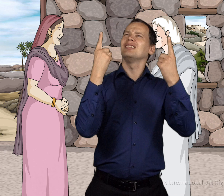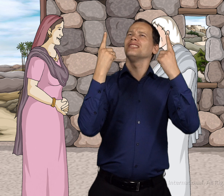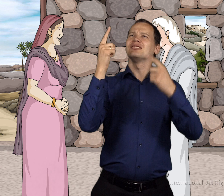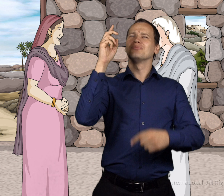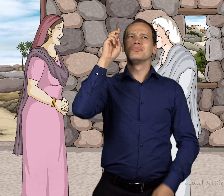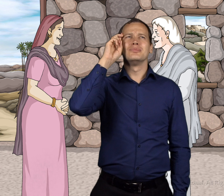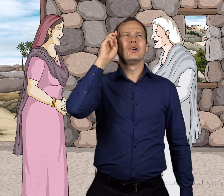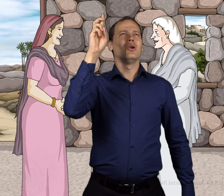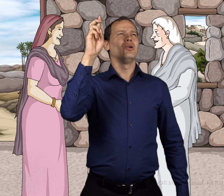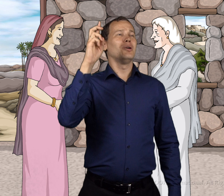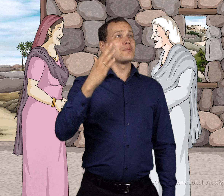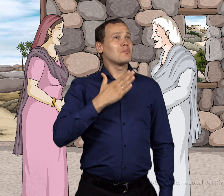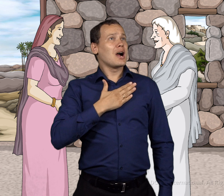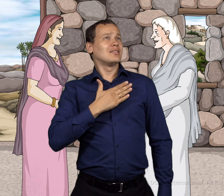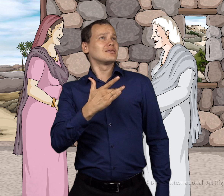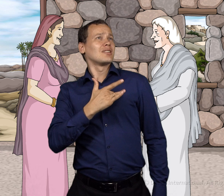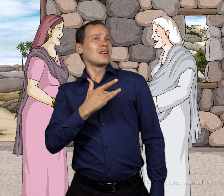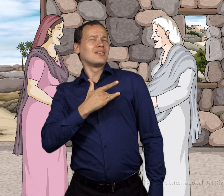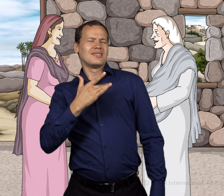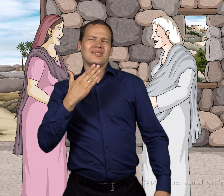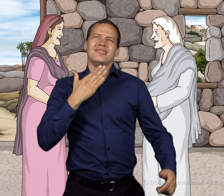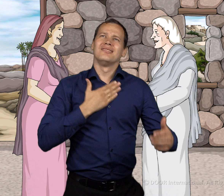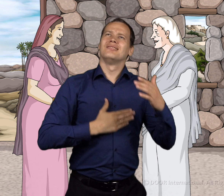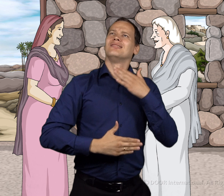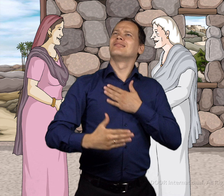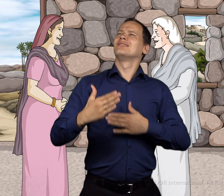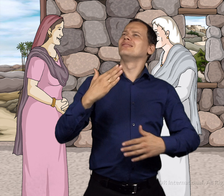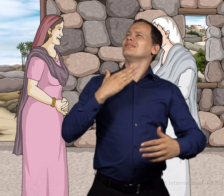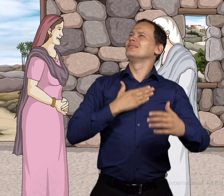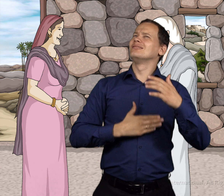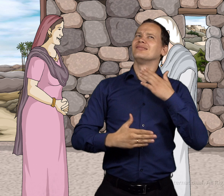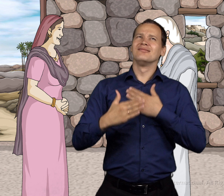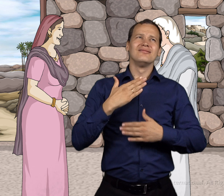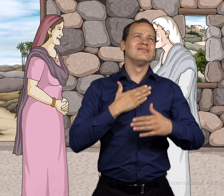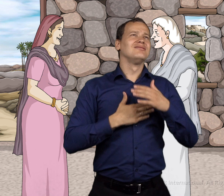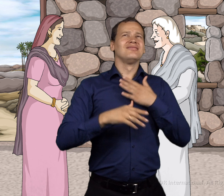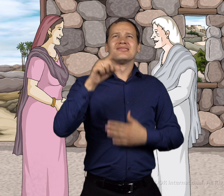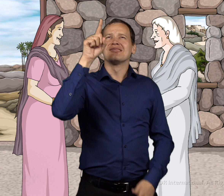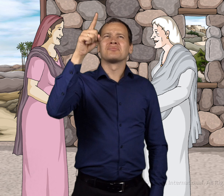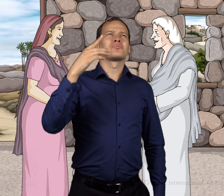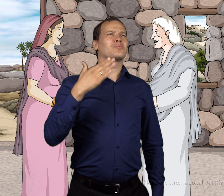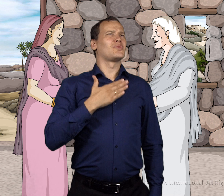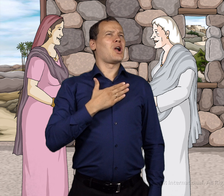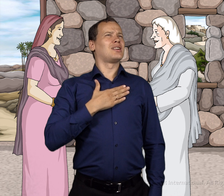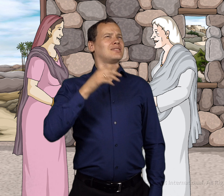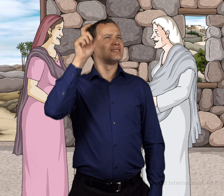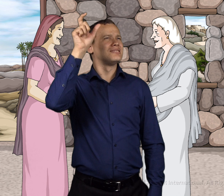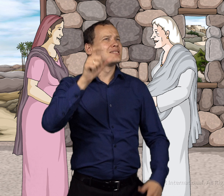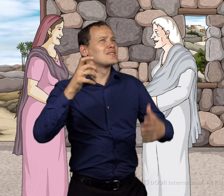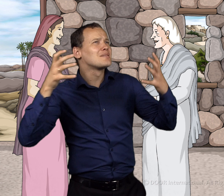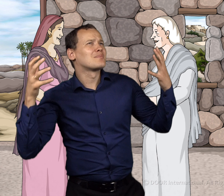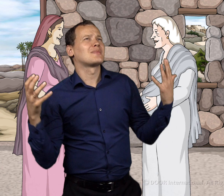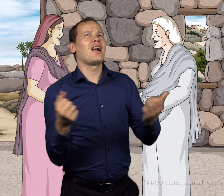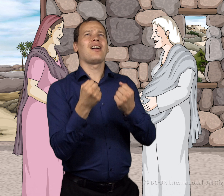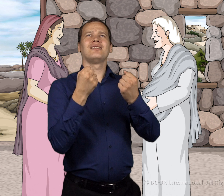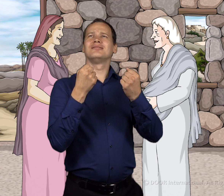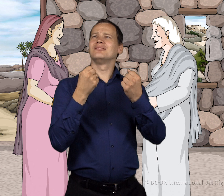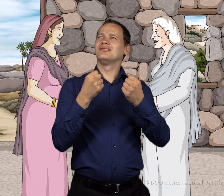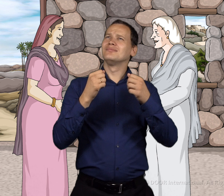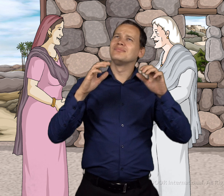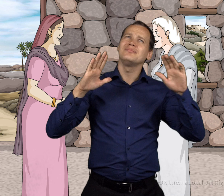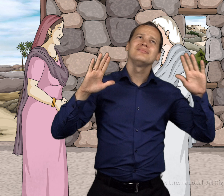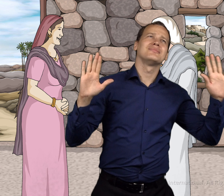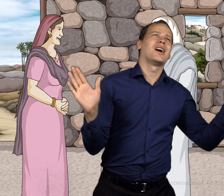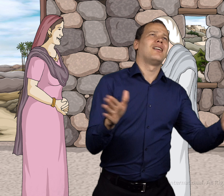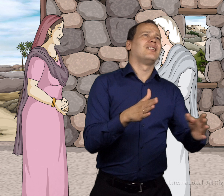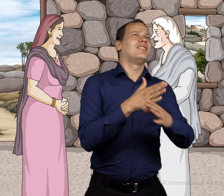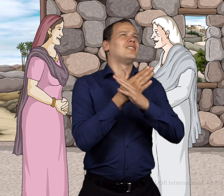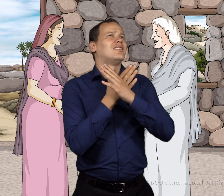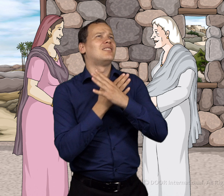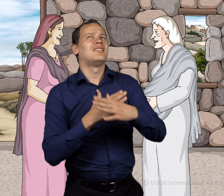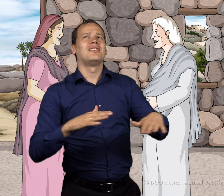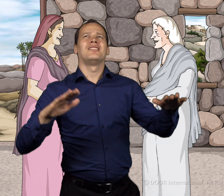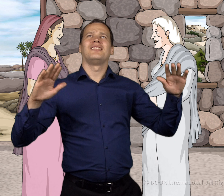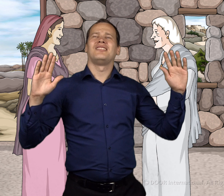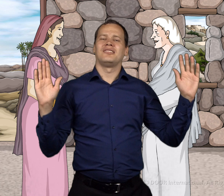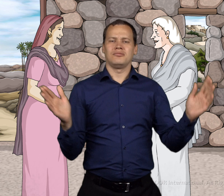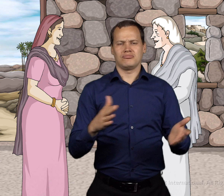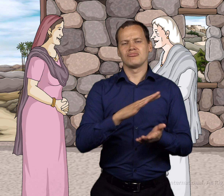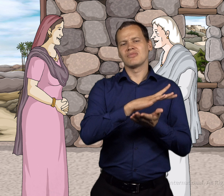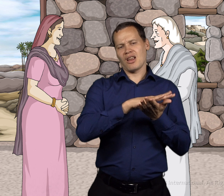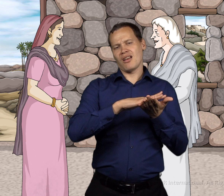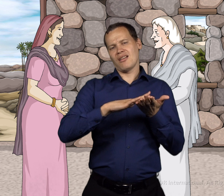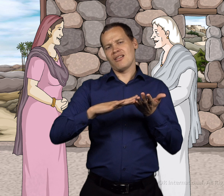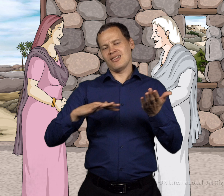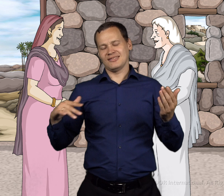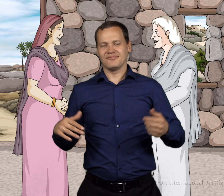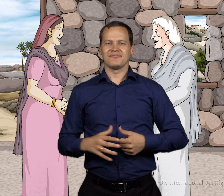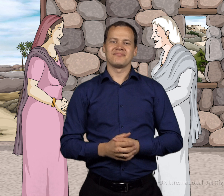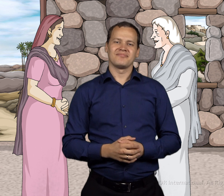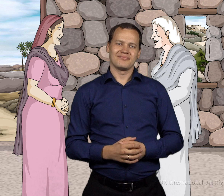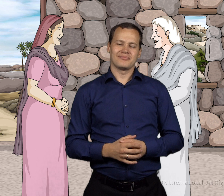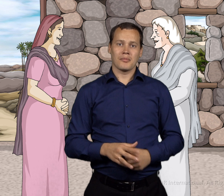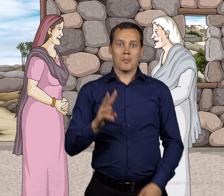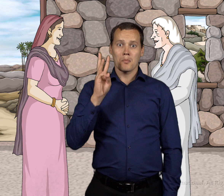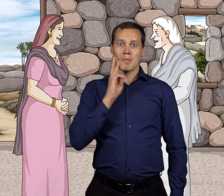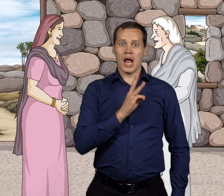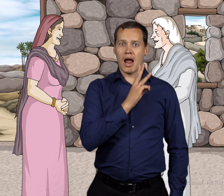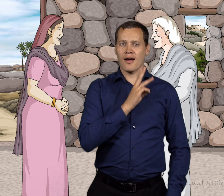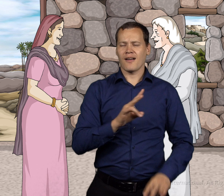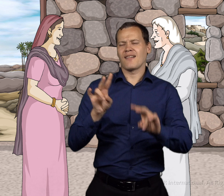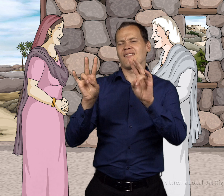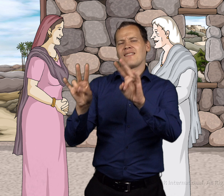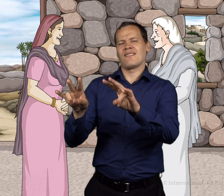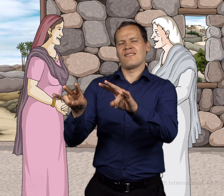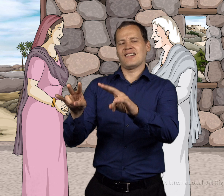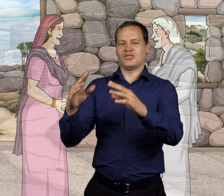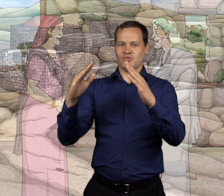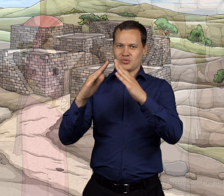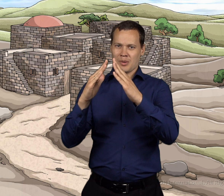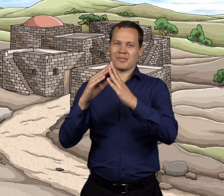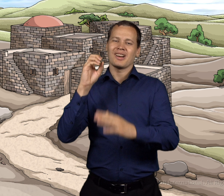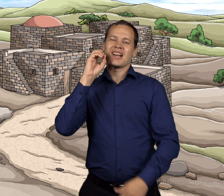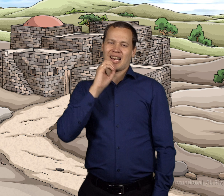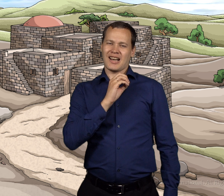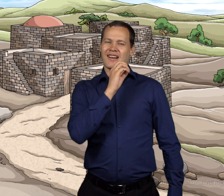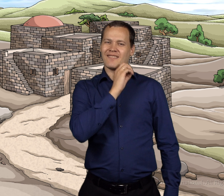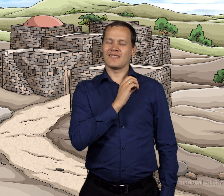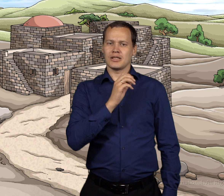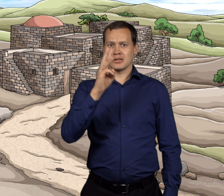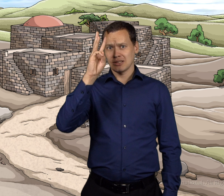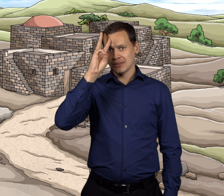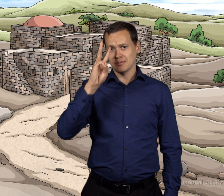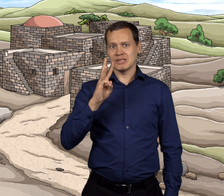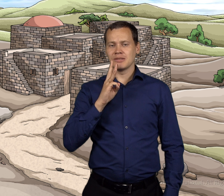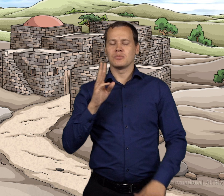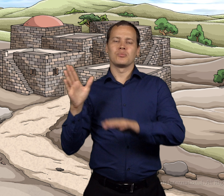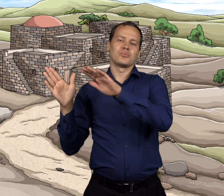He has helped His servant Israel, remembering to be merciful, as He promised to our fathers, to Abraham and his descendants forever.”